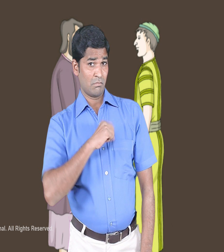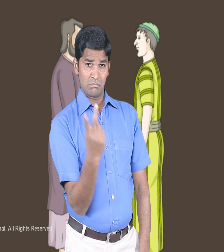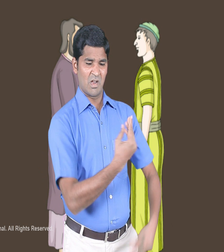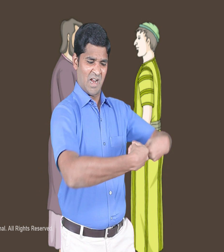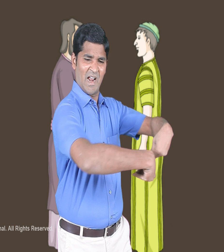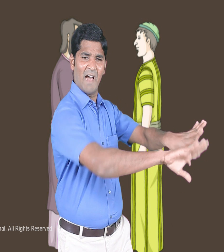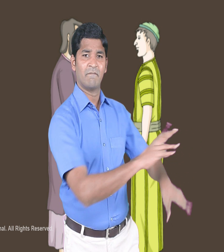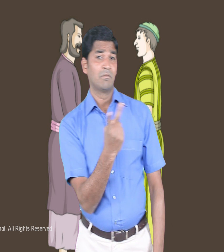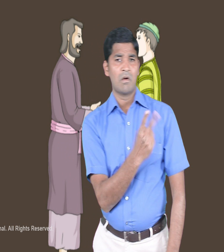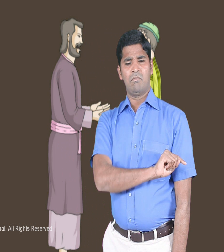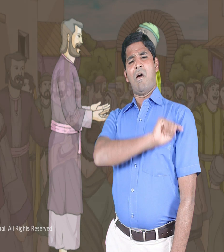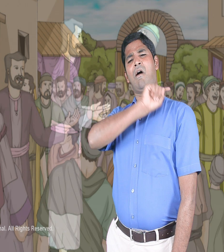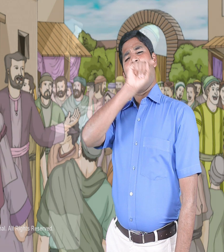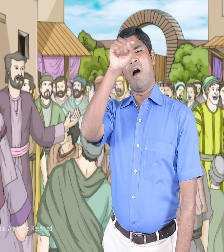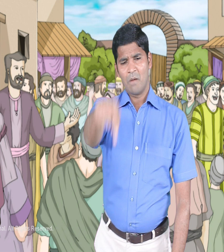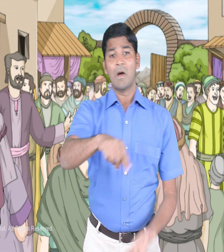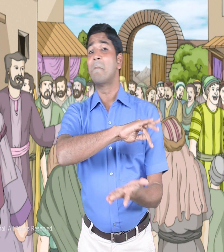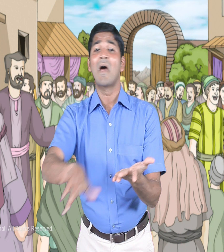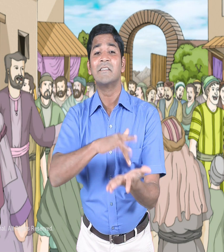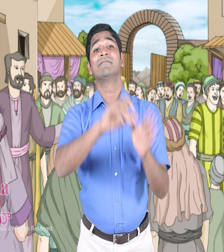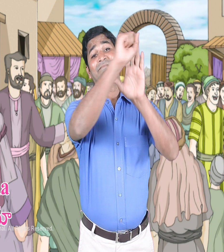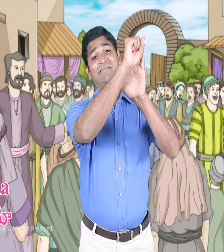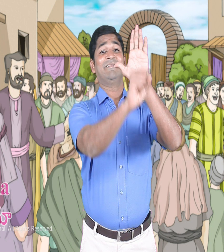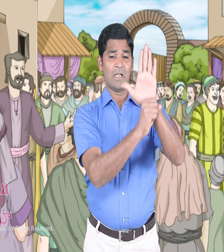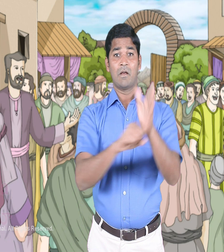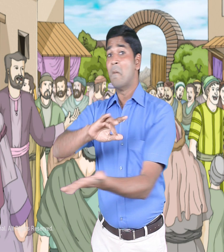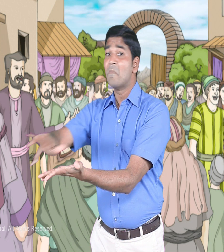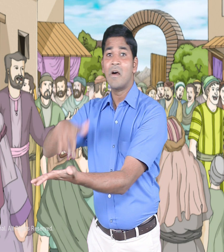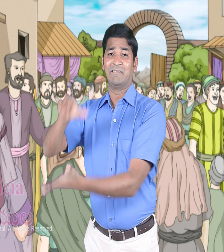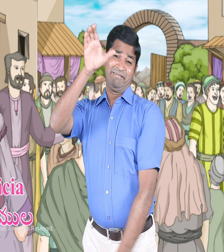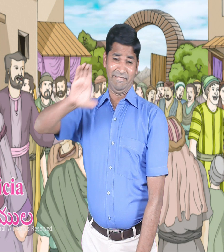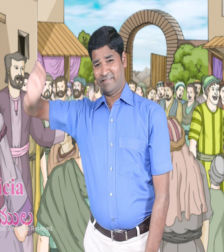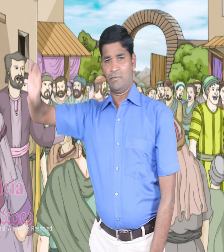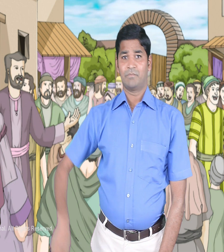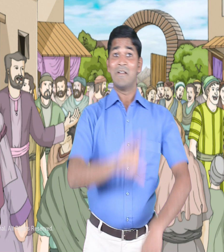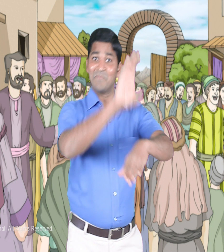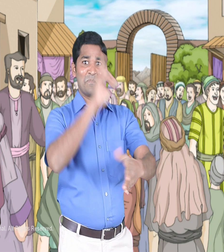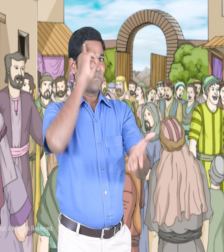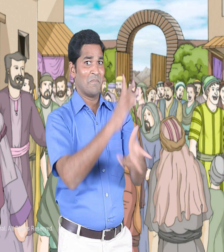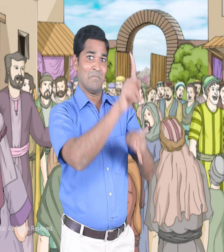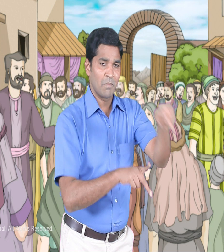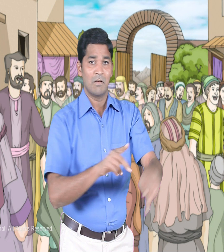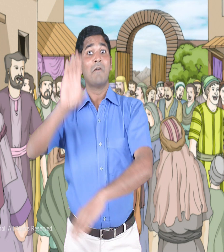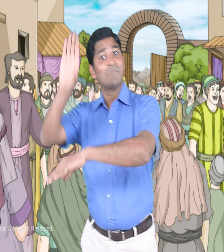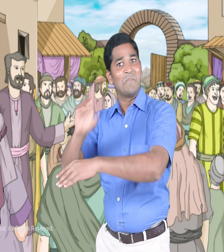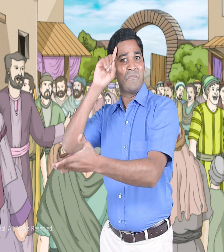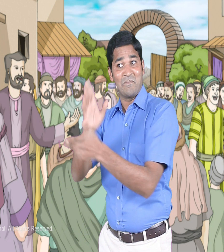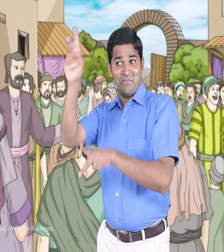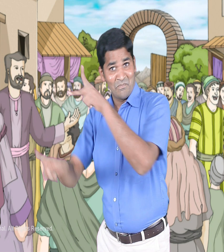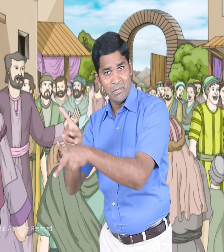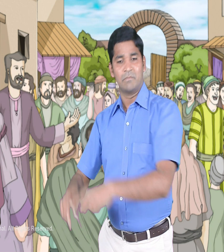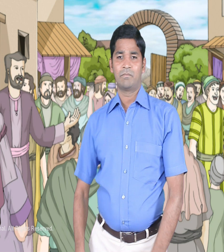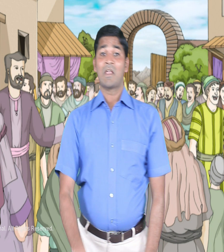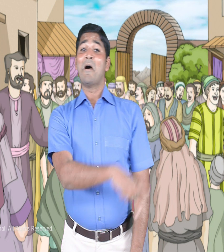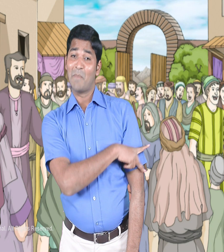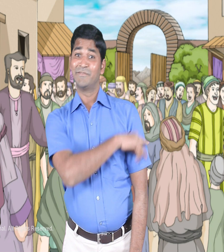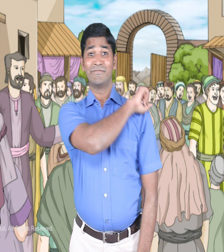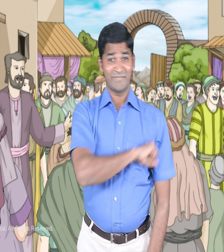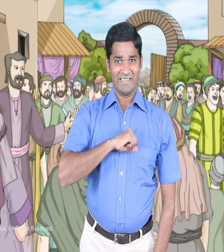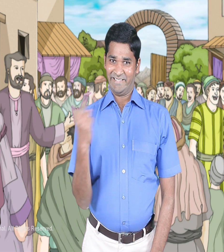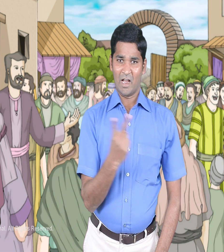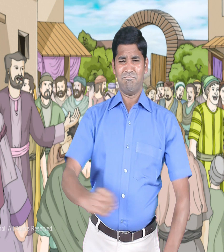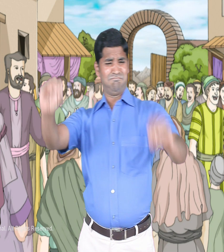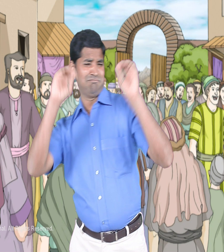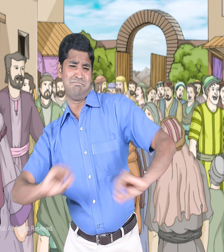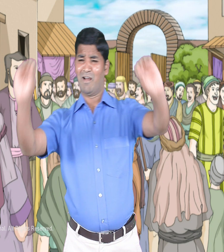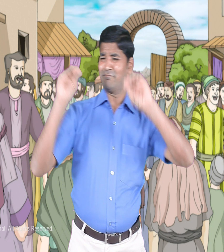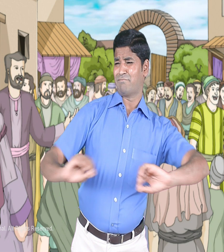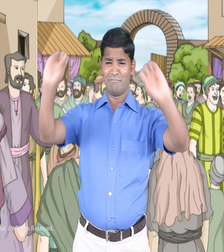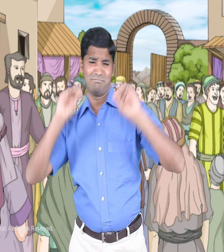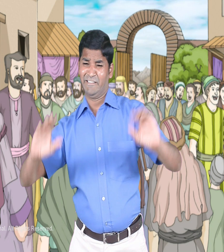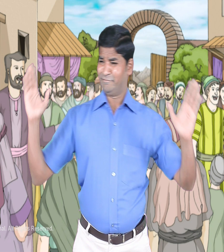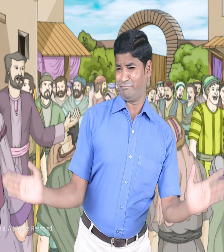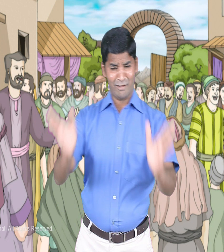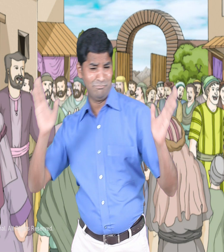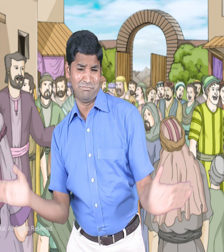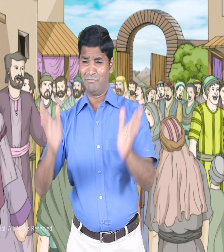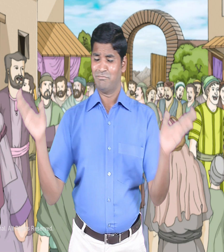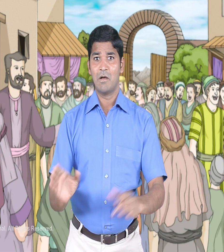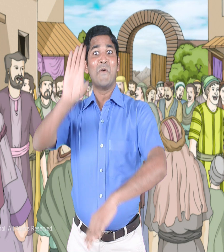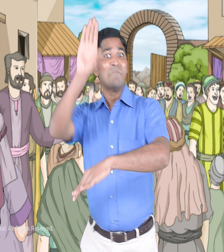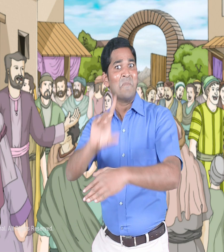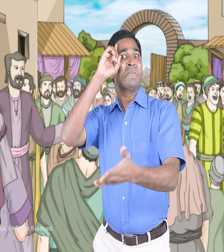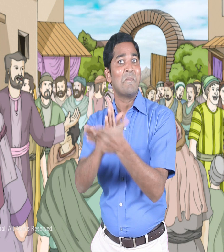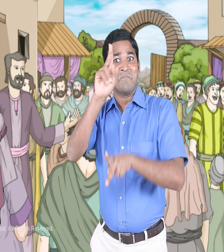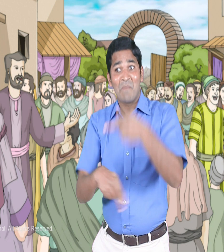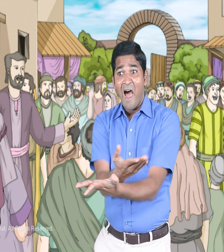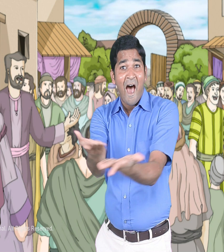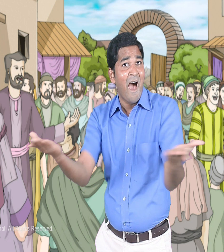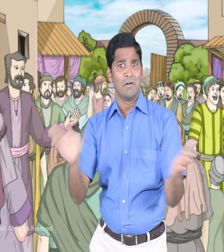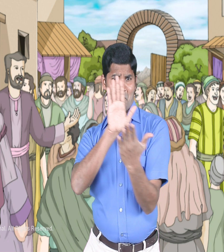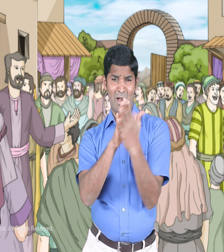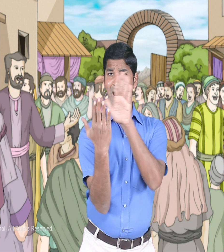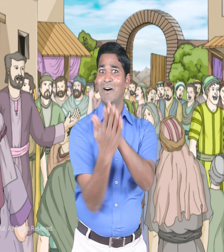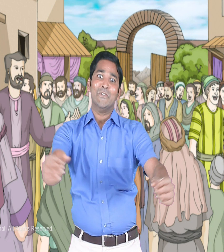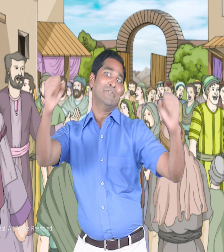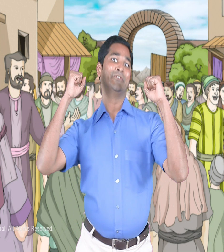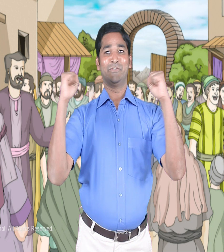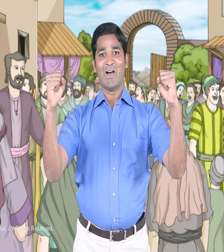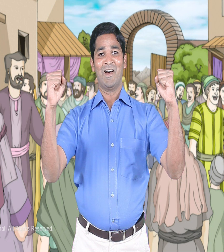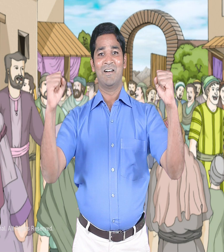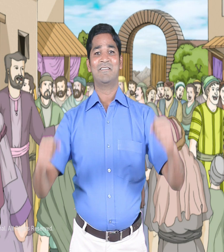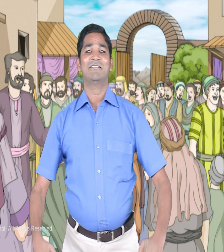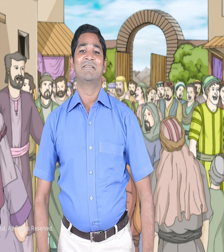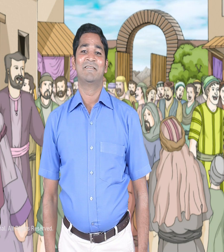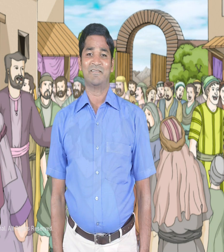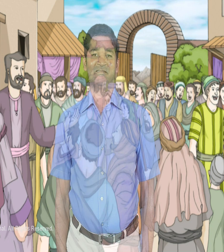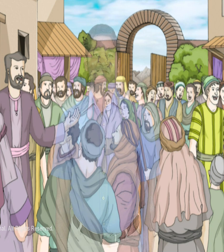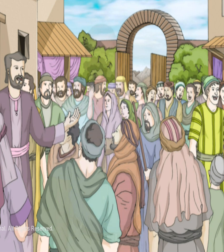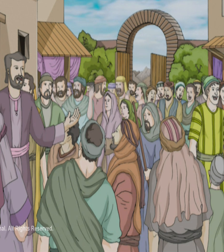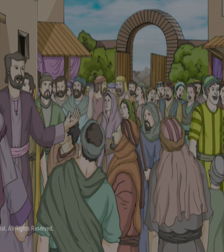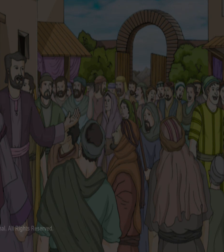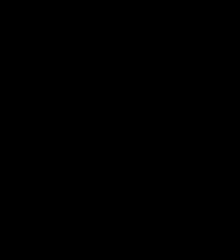And he traveled through Syria and Cilicia, strengthening the churches.